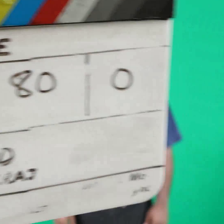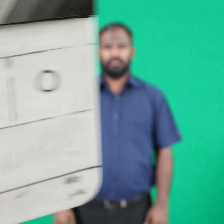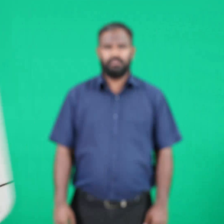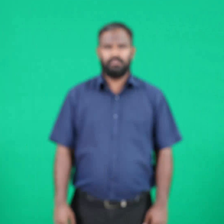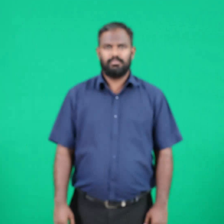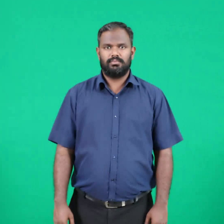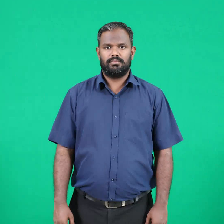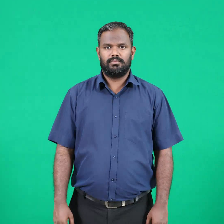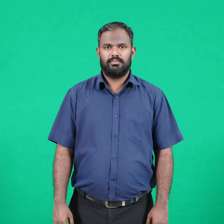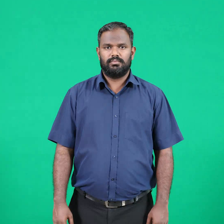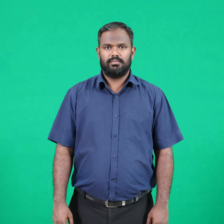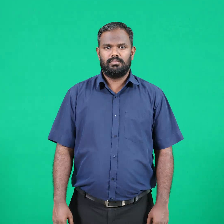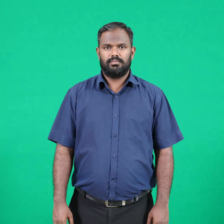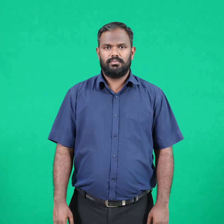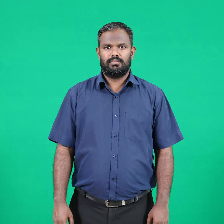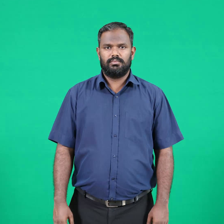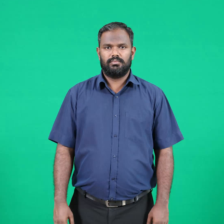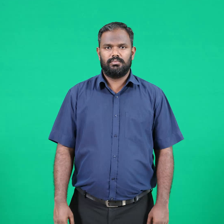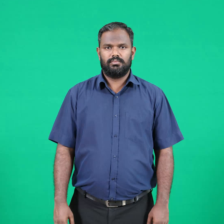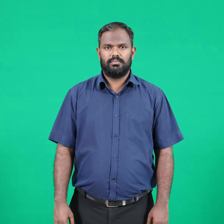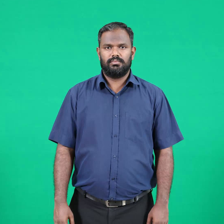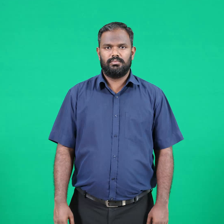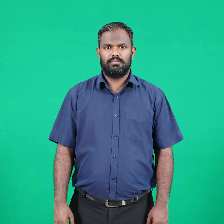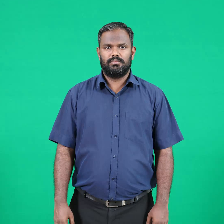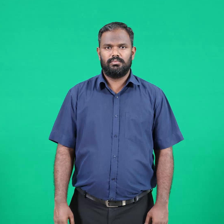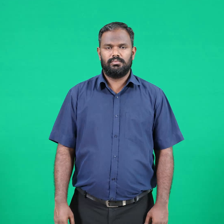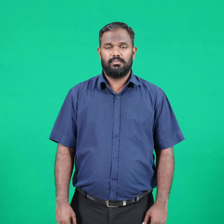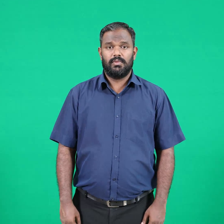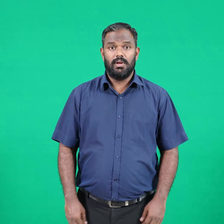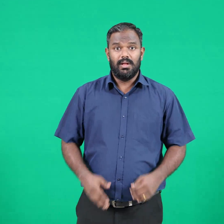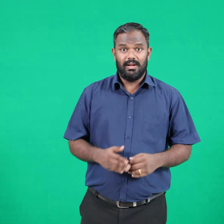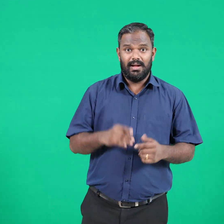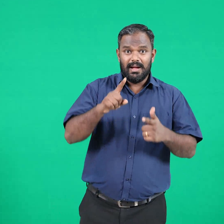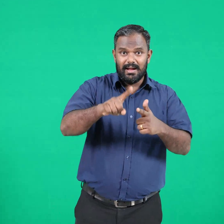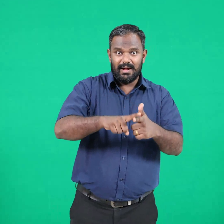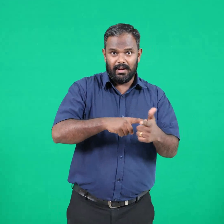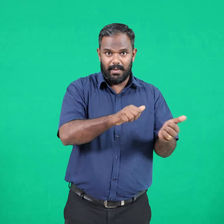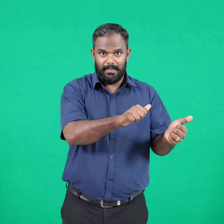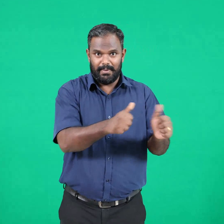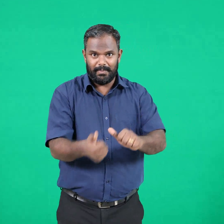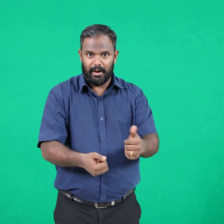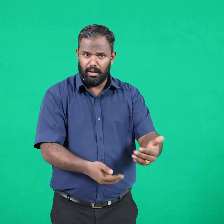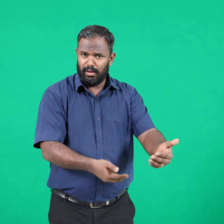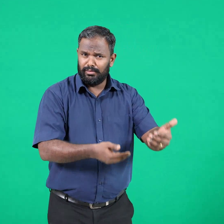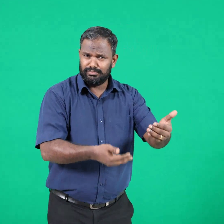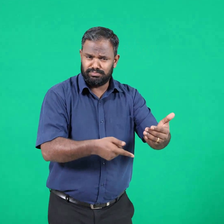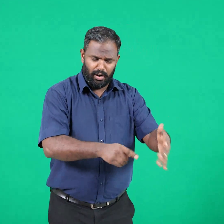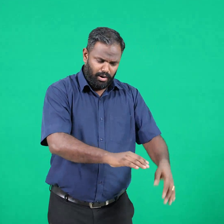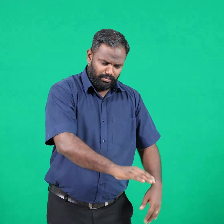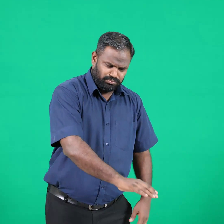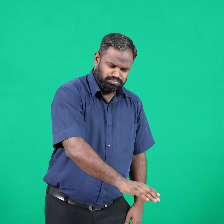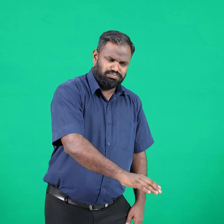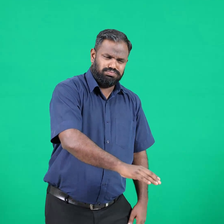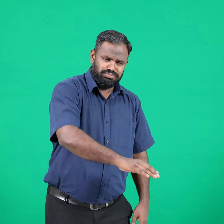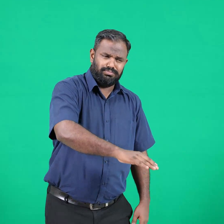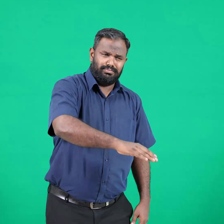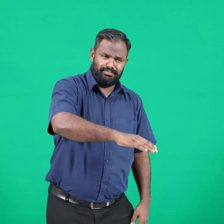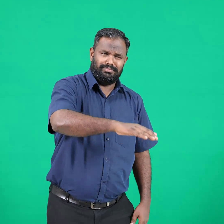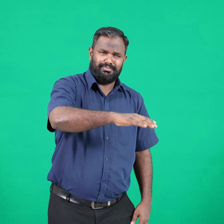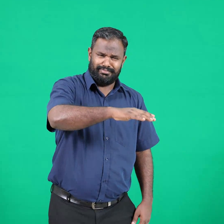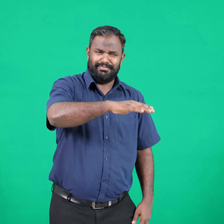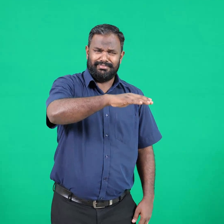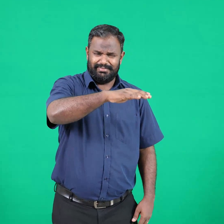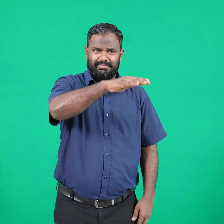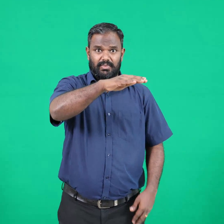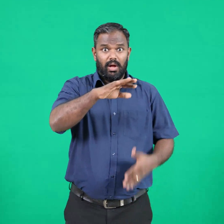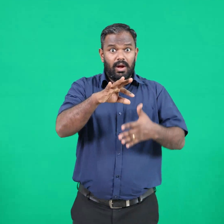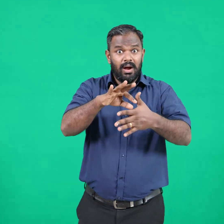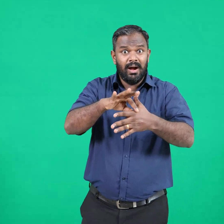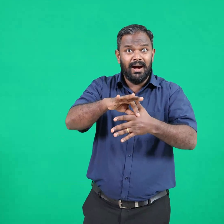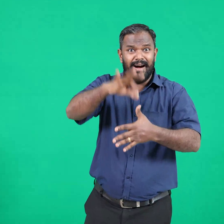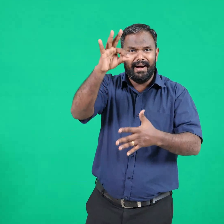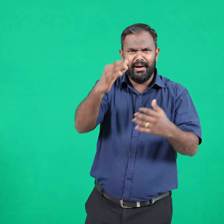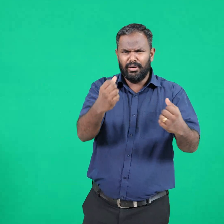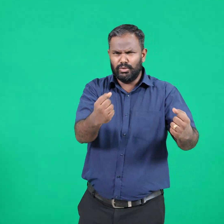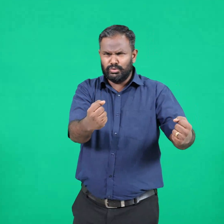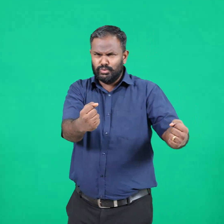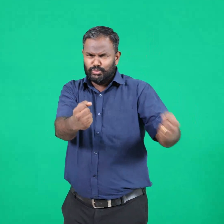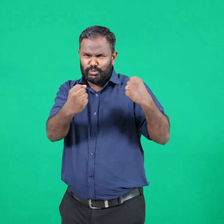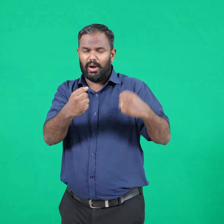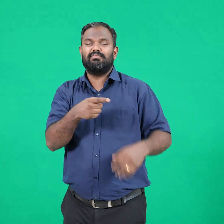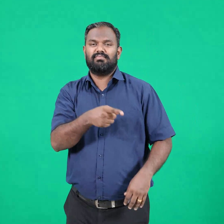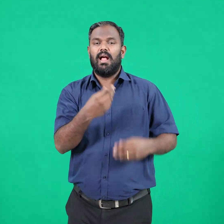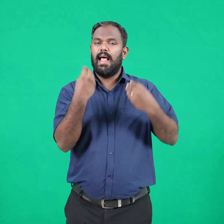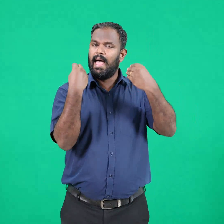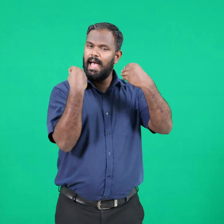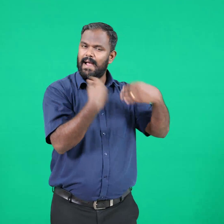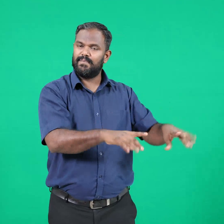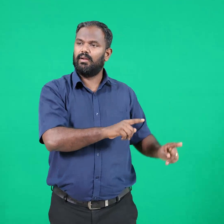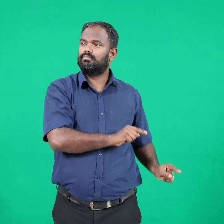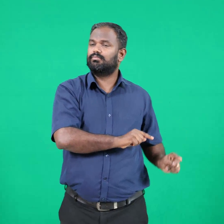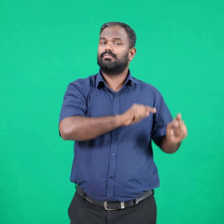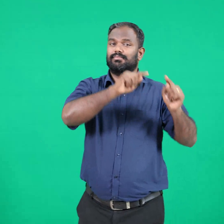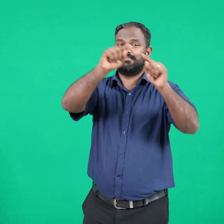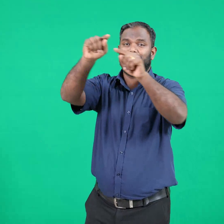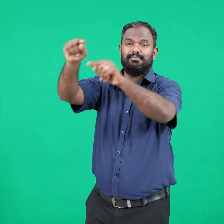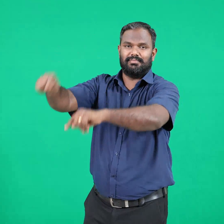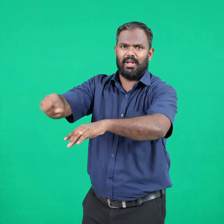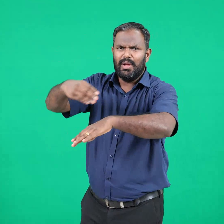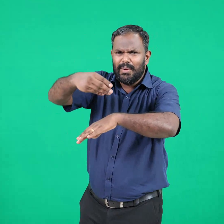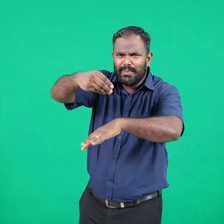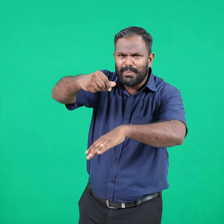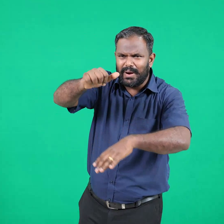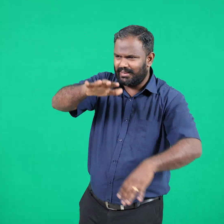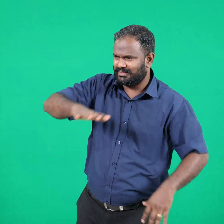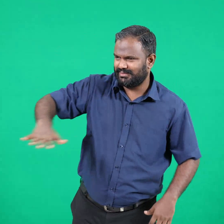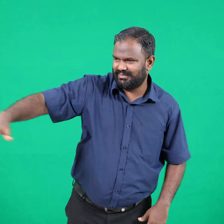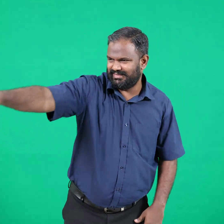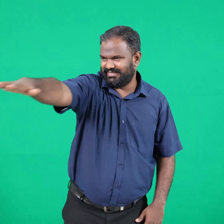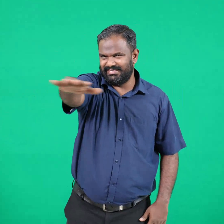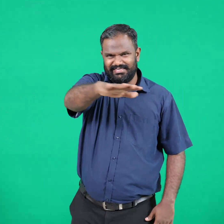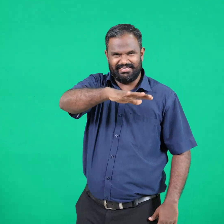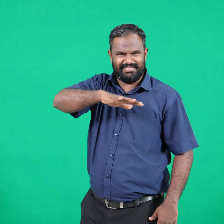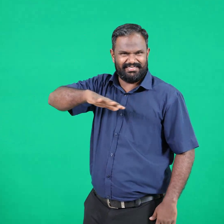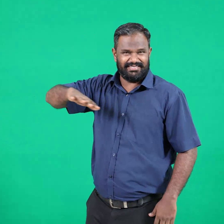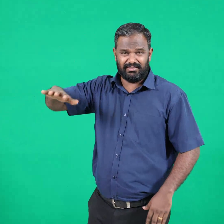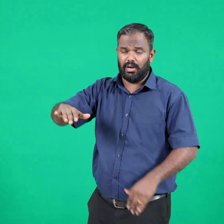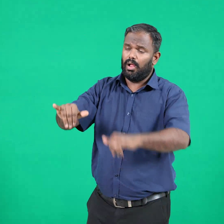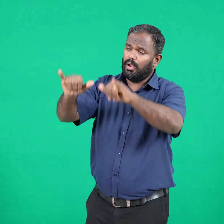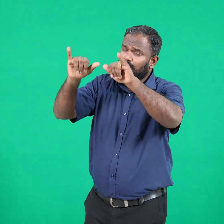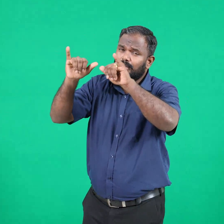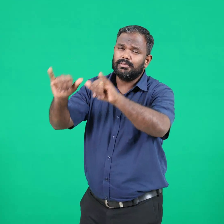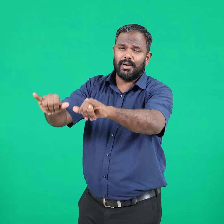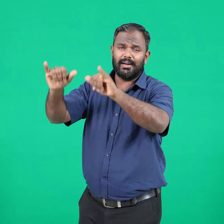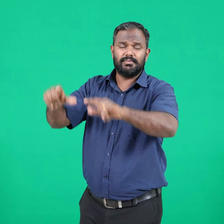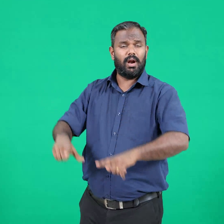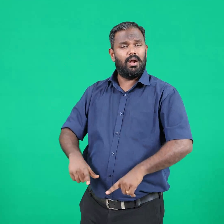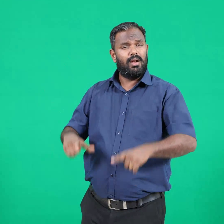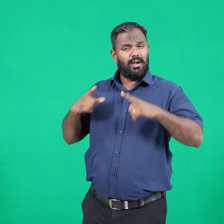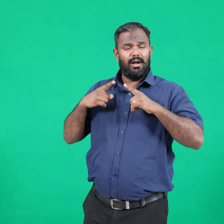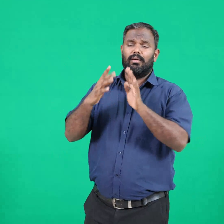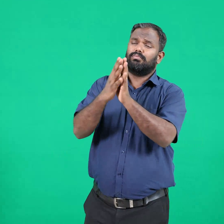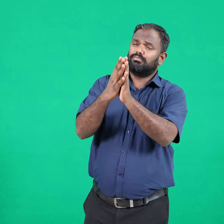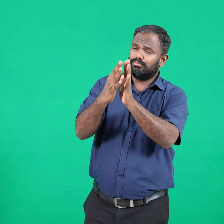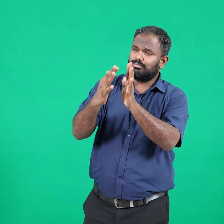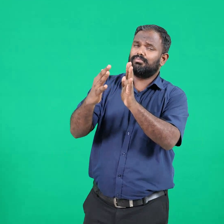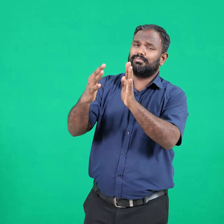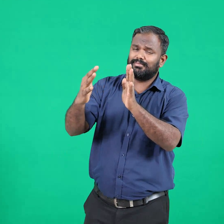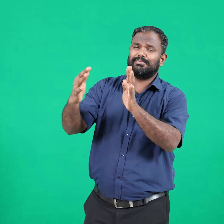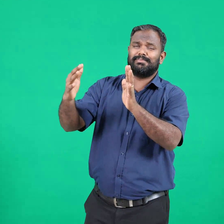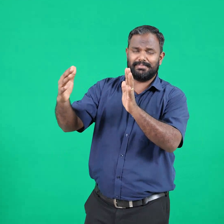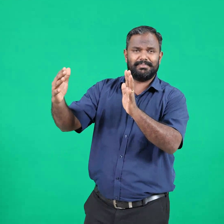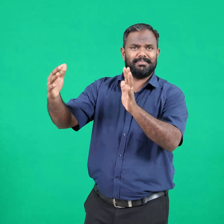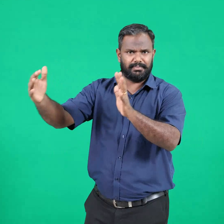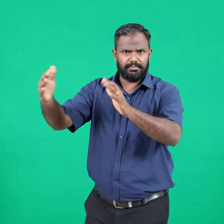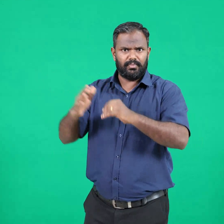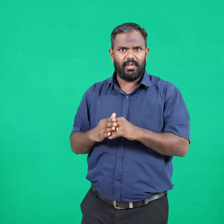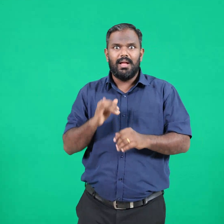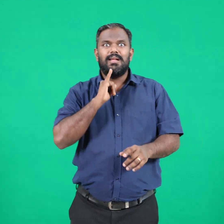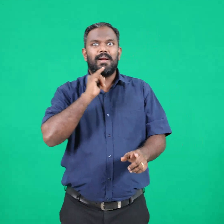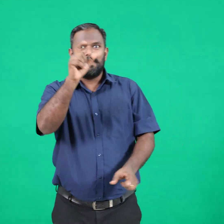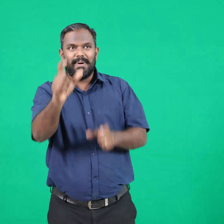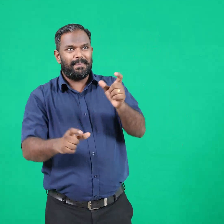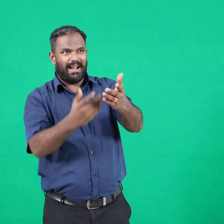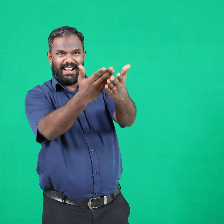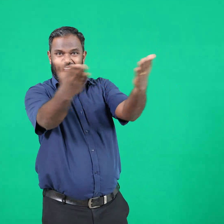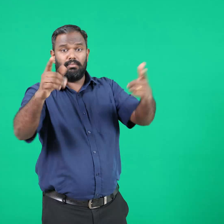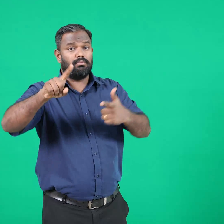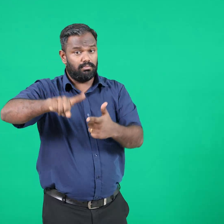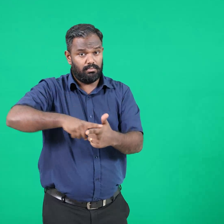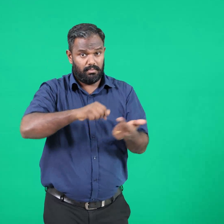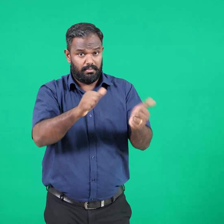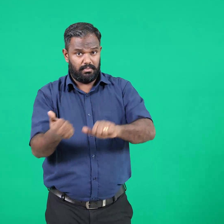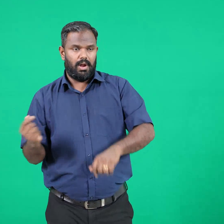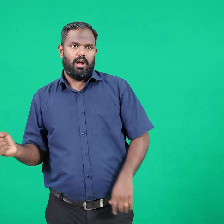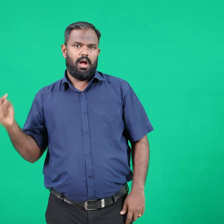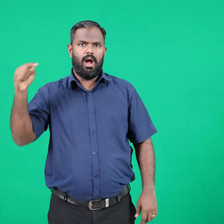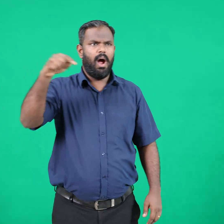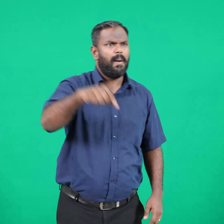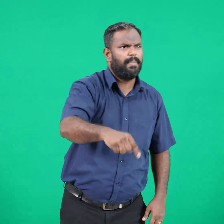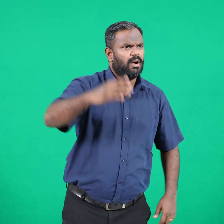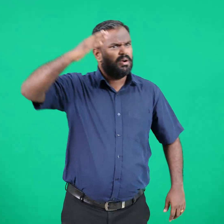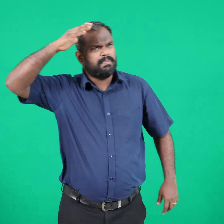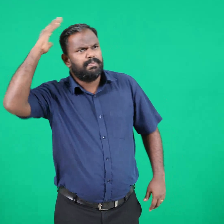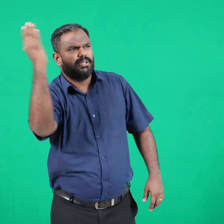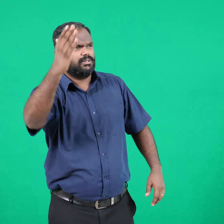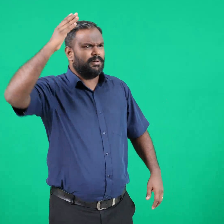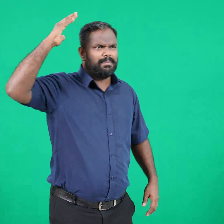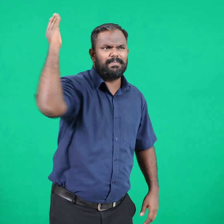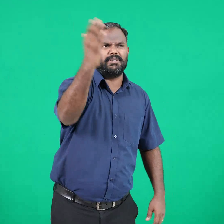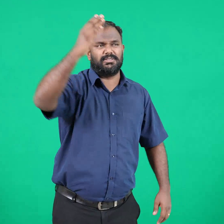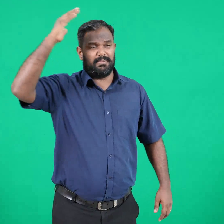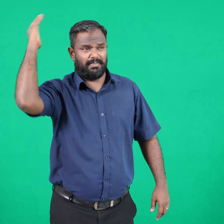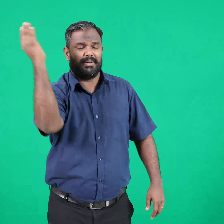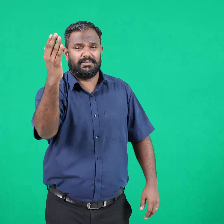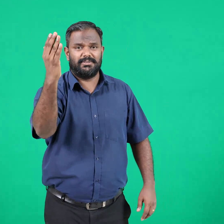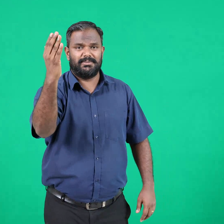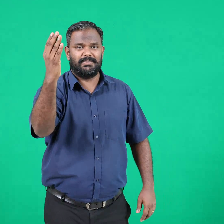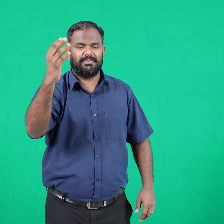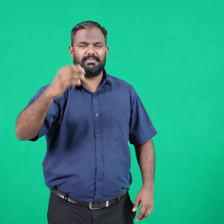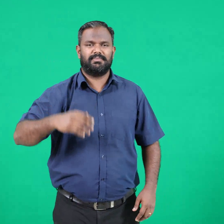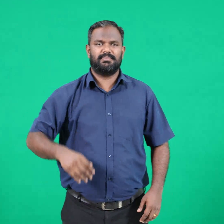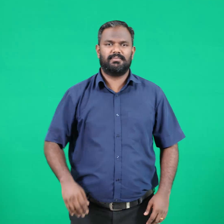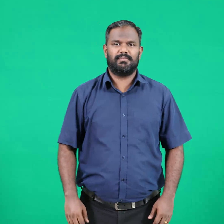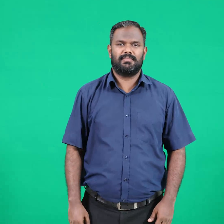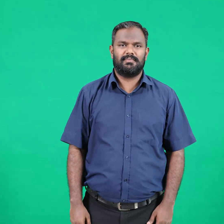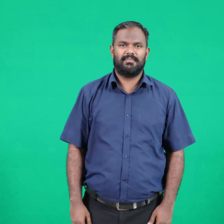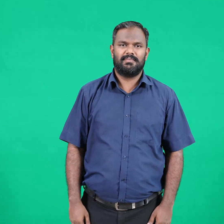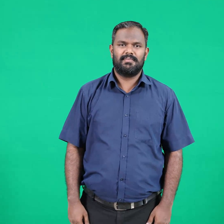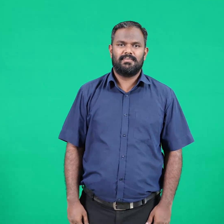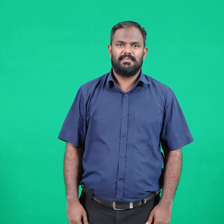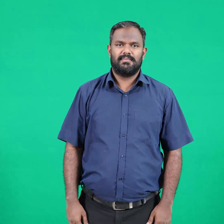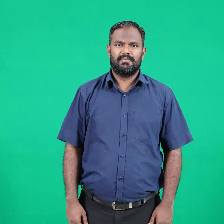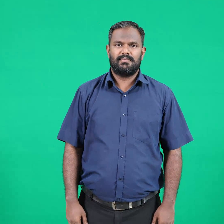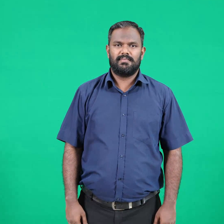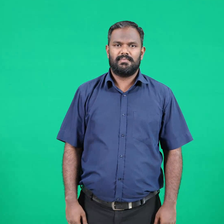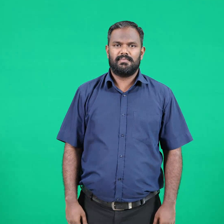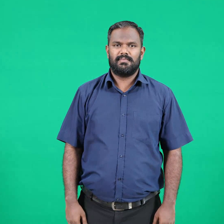And the child grew and became strong in spirit; and he lived in the wilderness until the time of his public appearance to Israel.